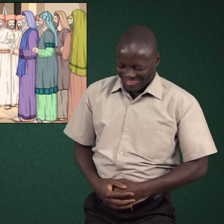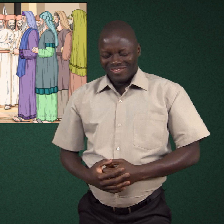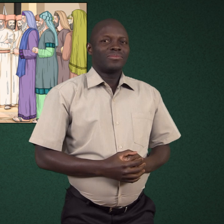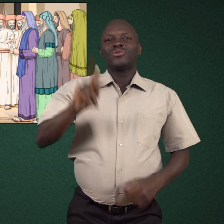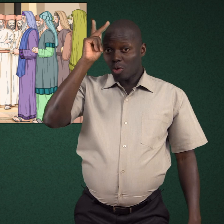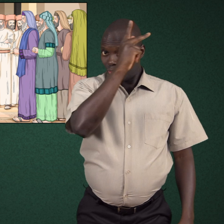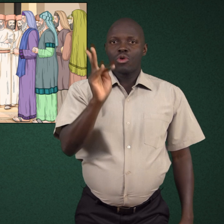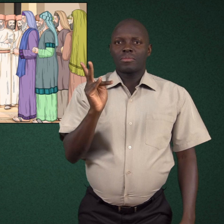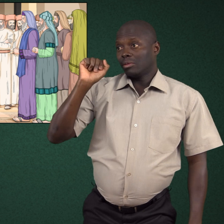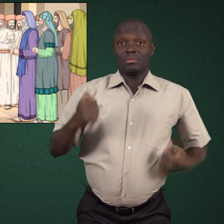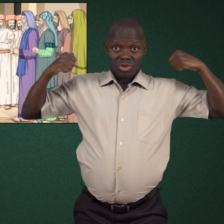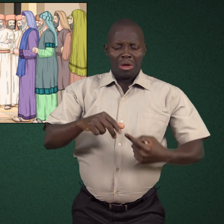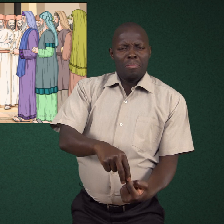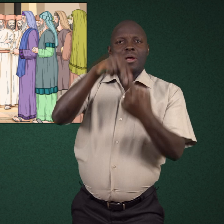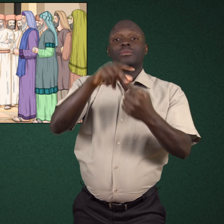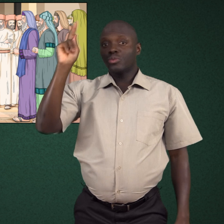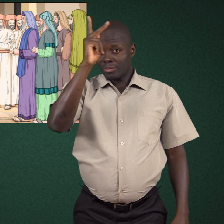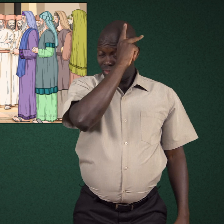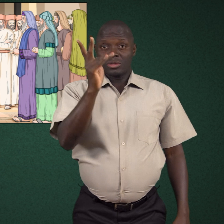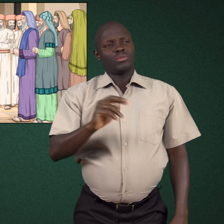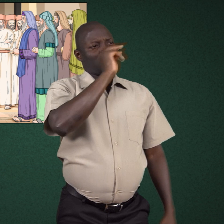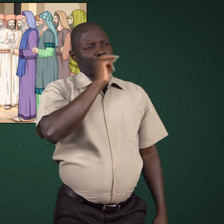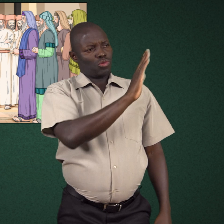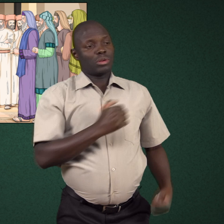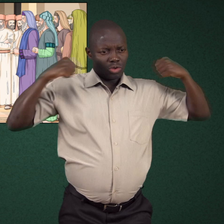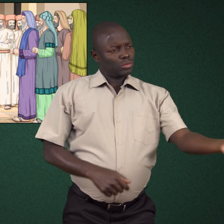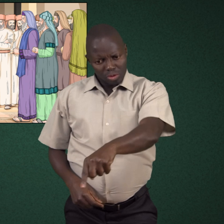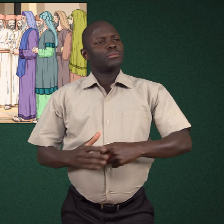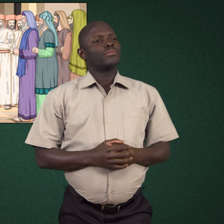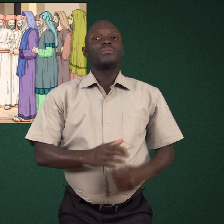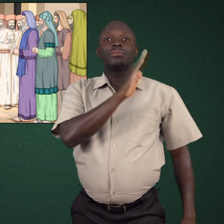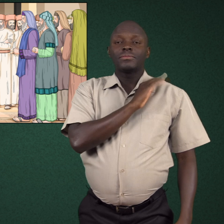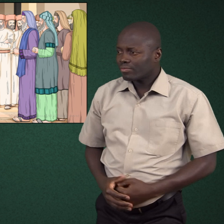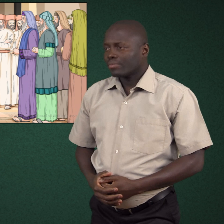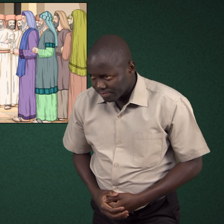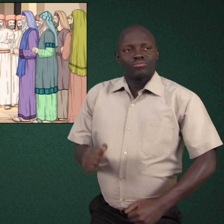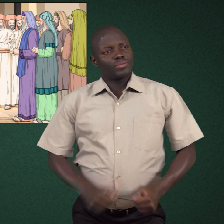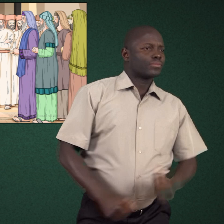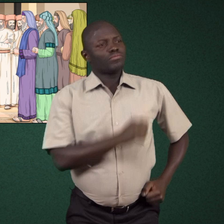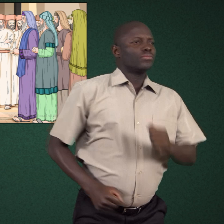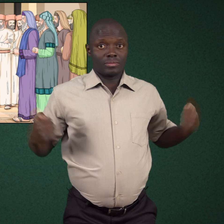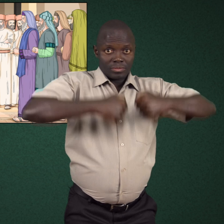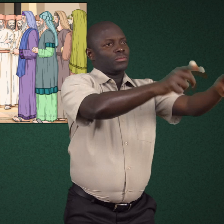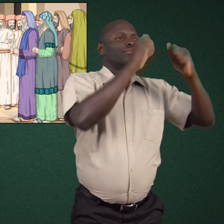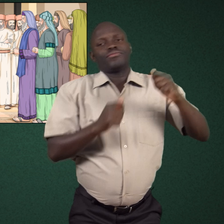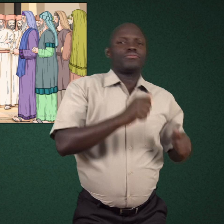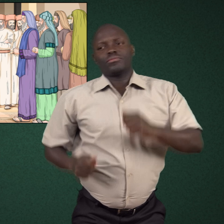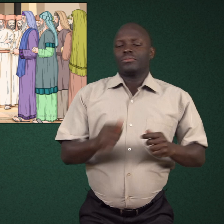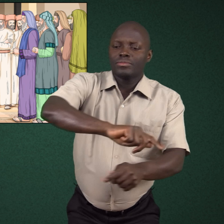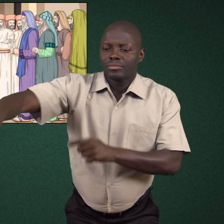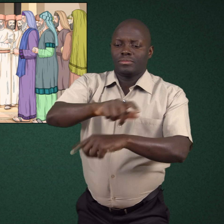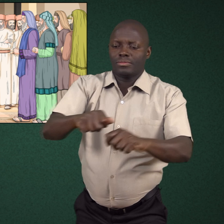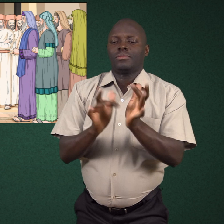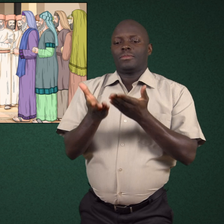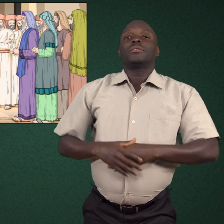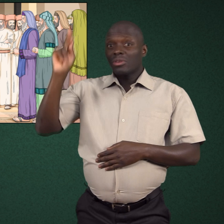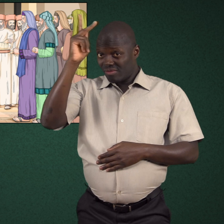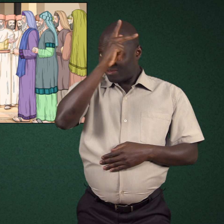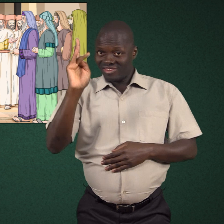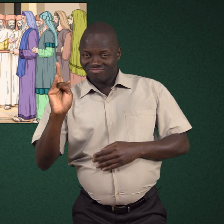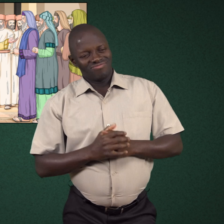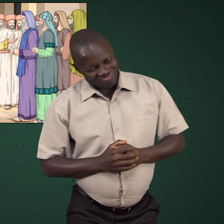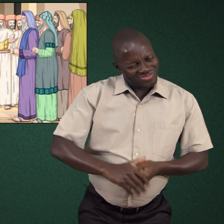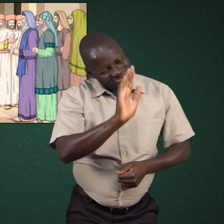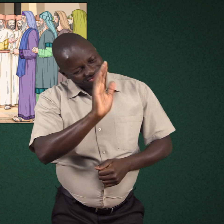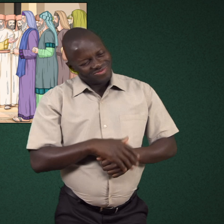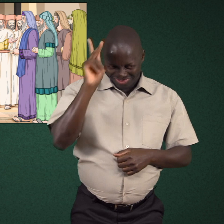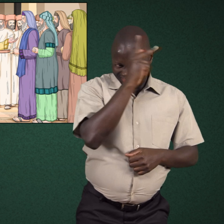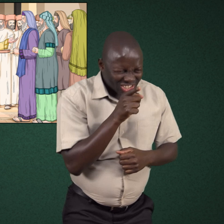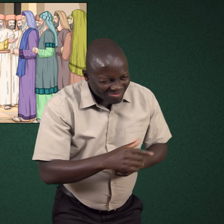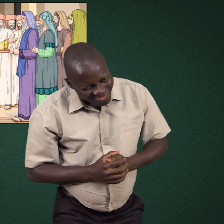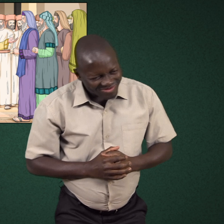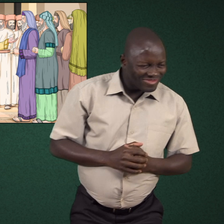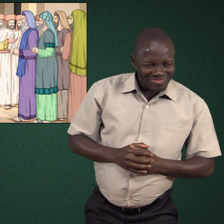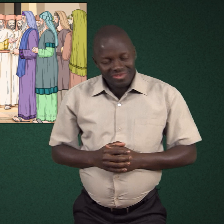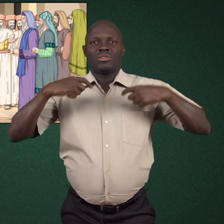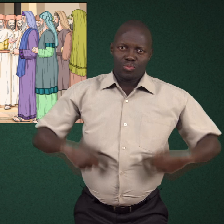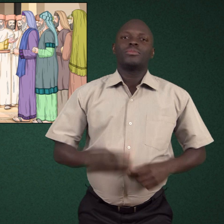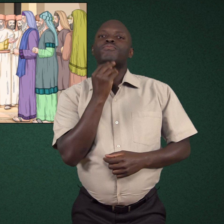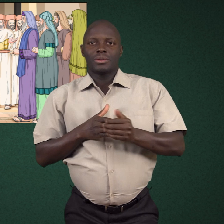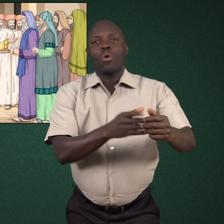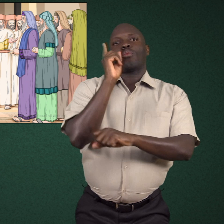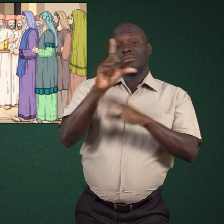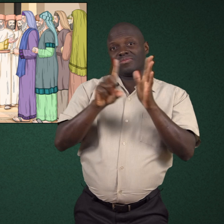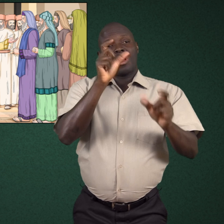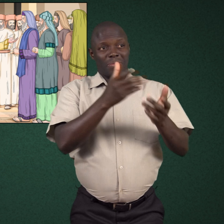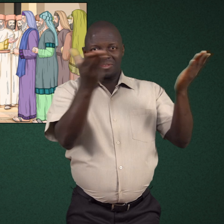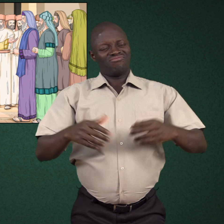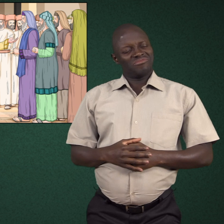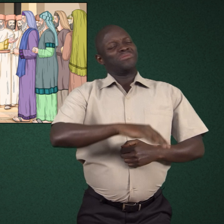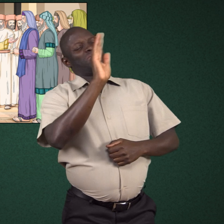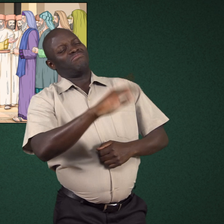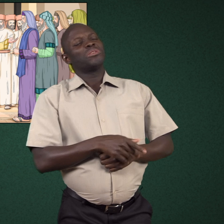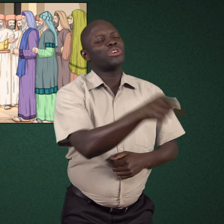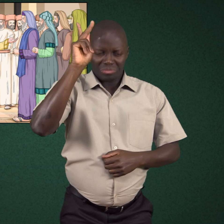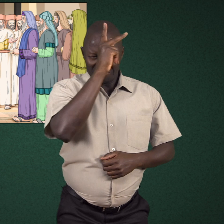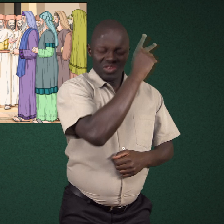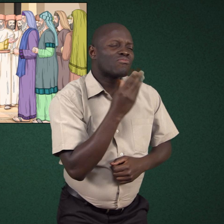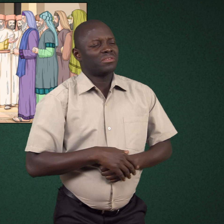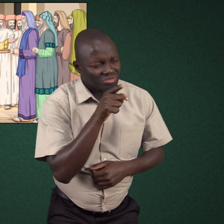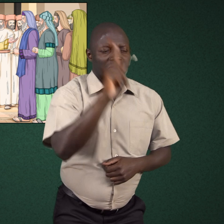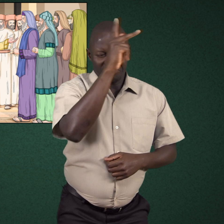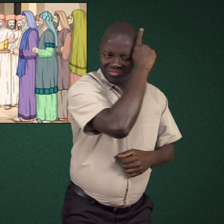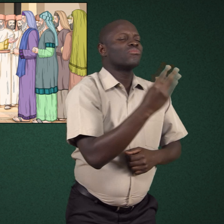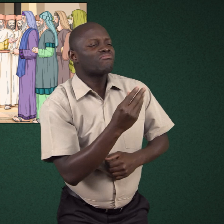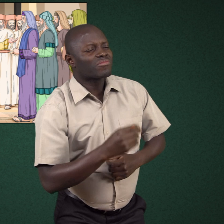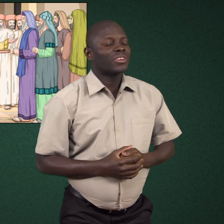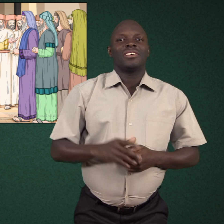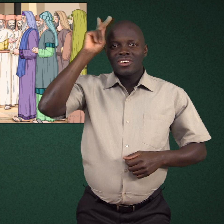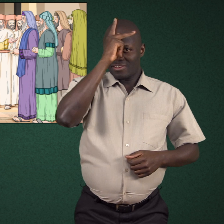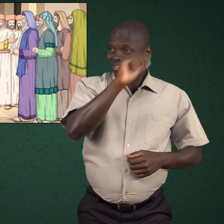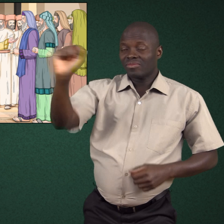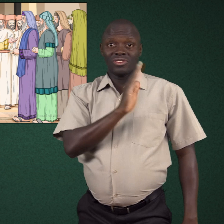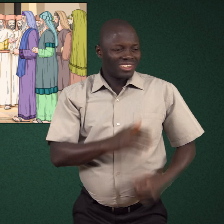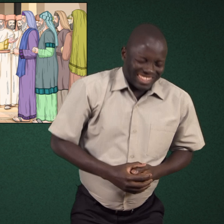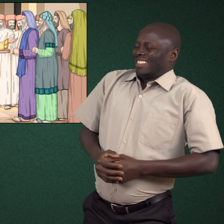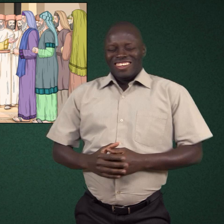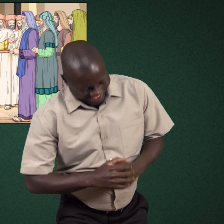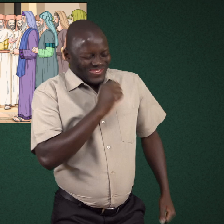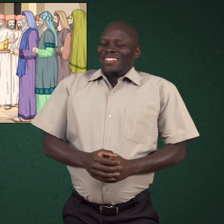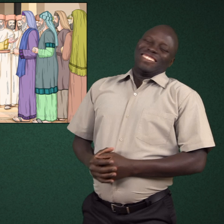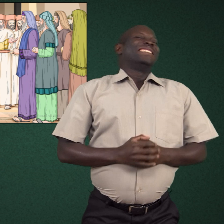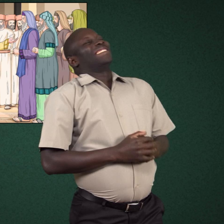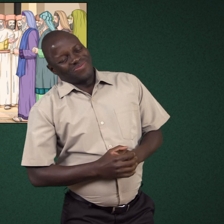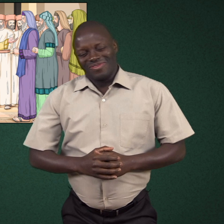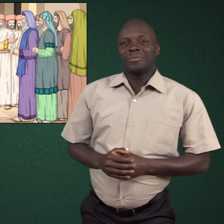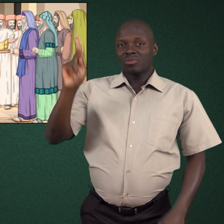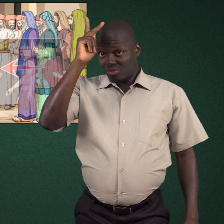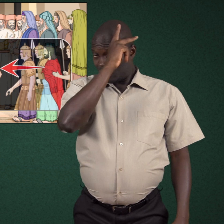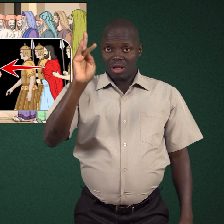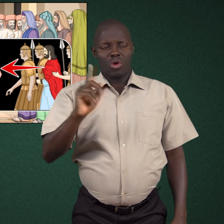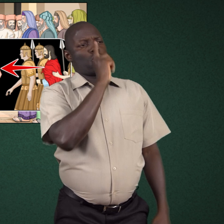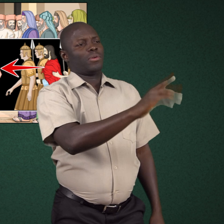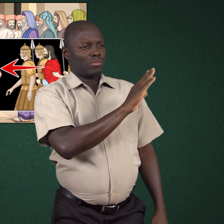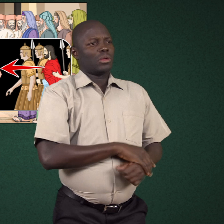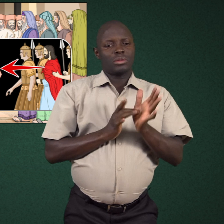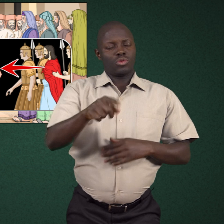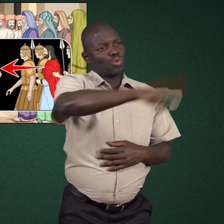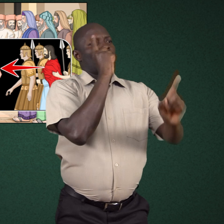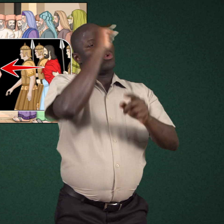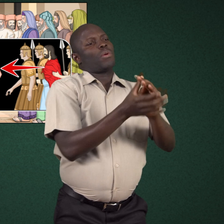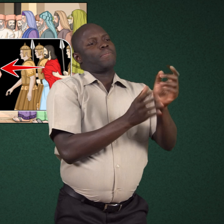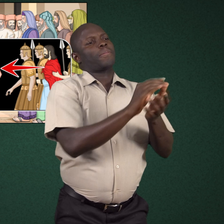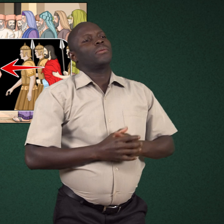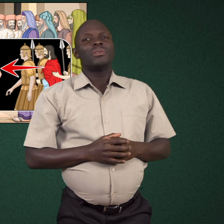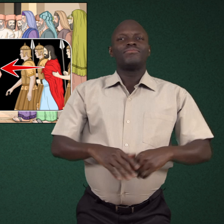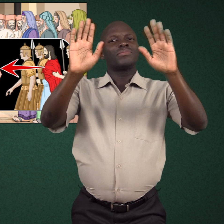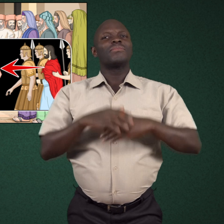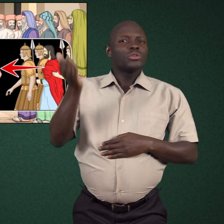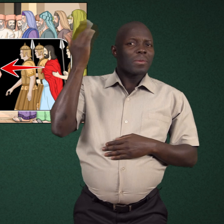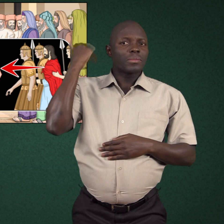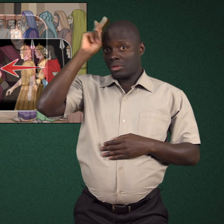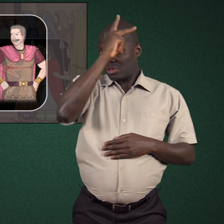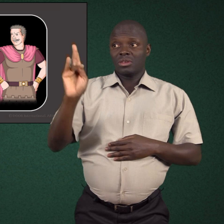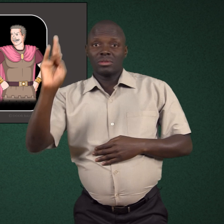Dressing Him in a fine robe, they sent Him back to Pilate.